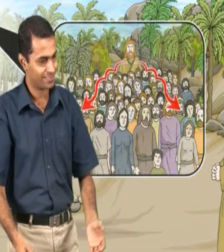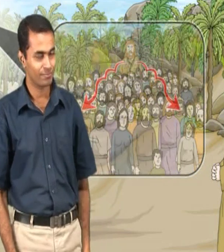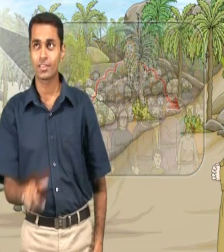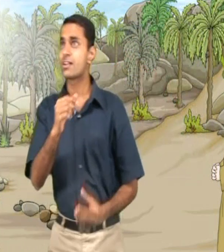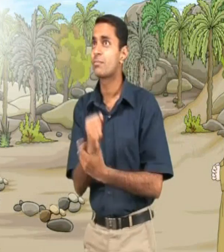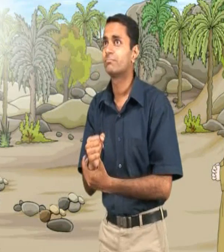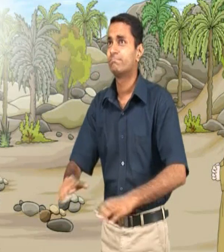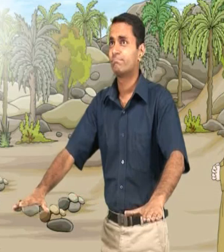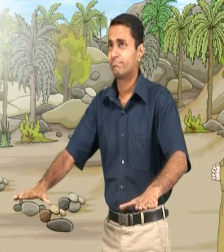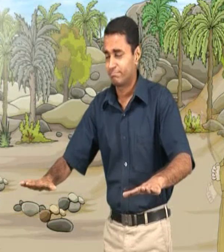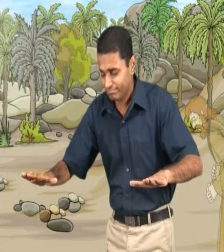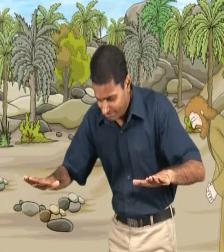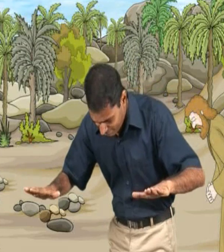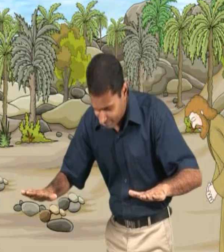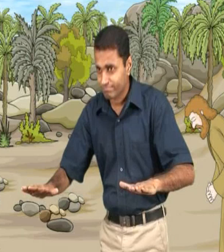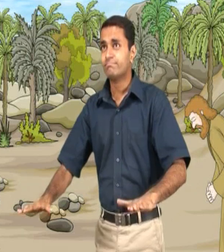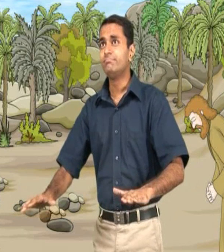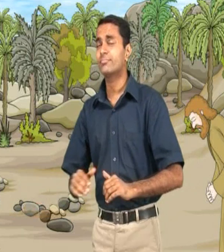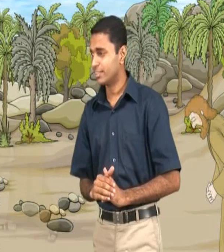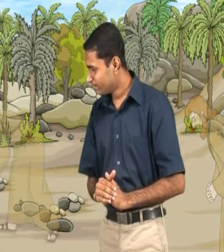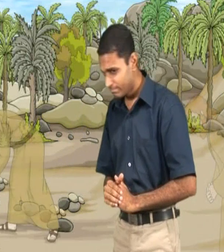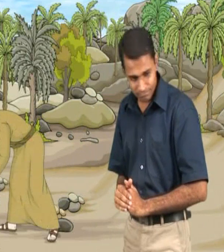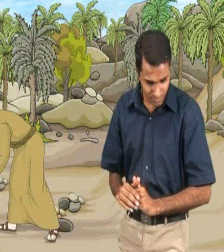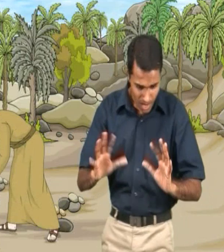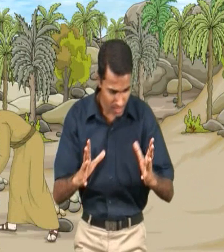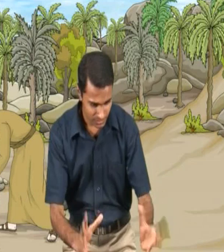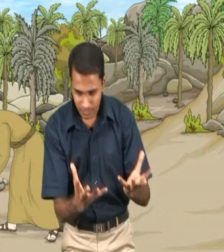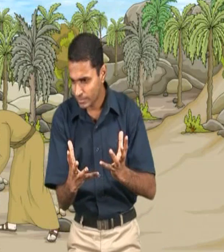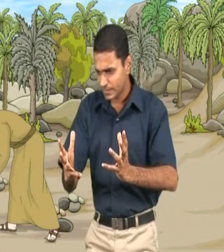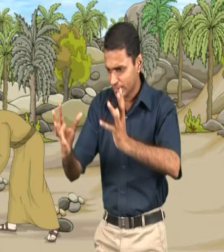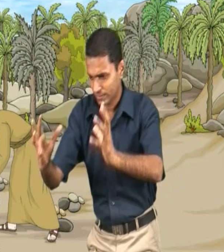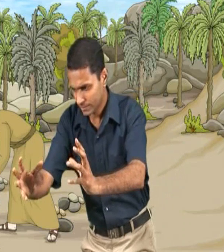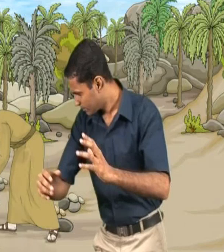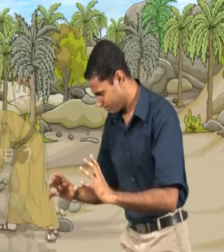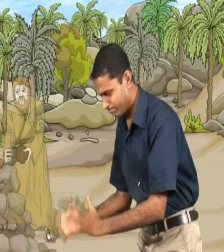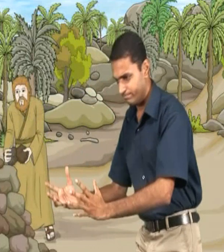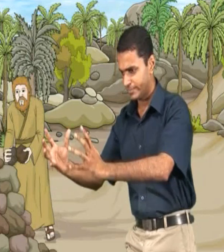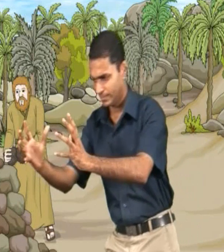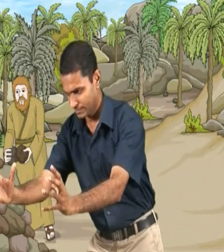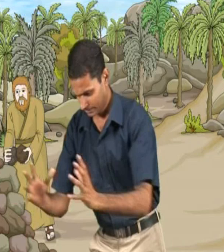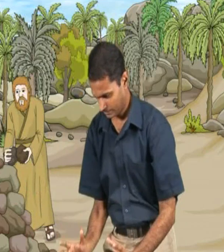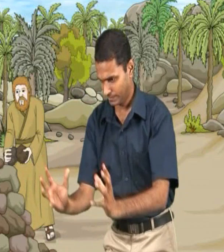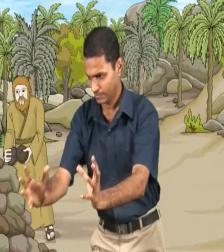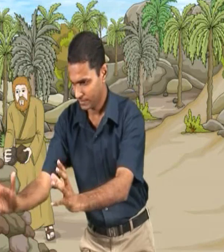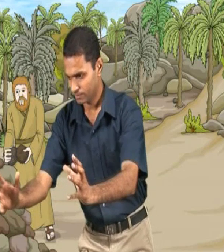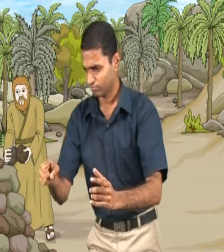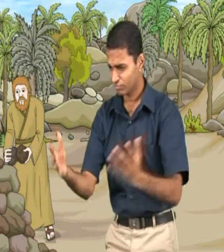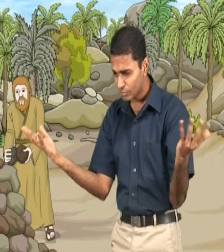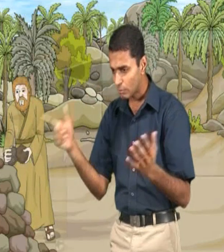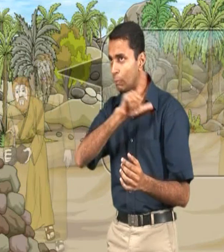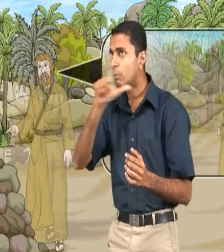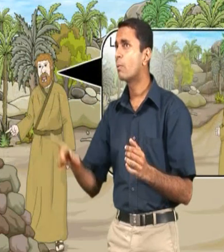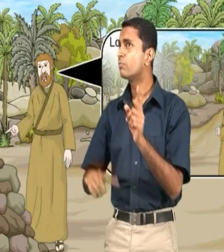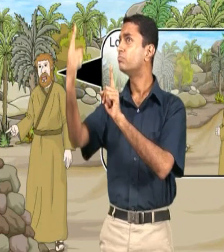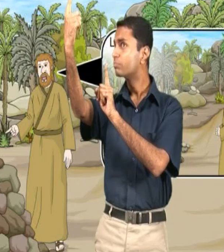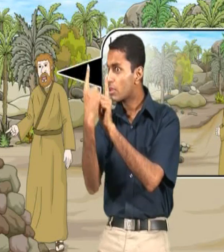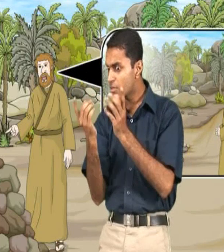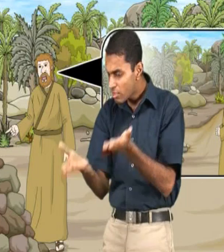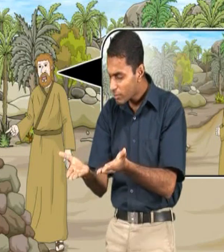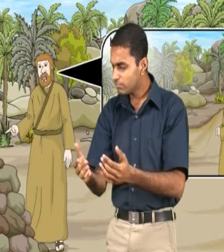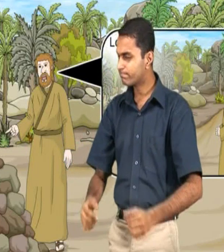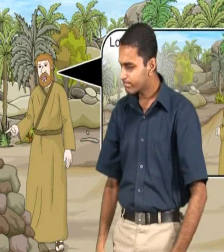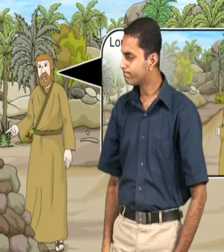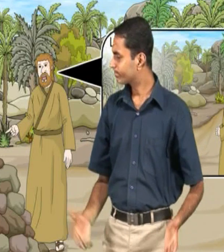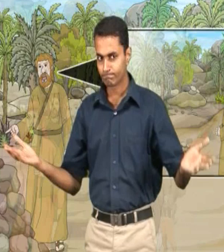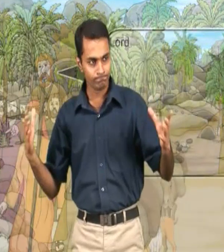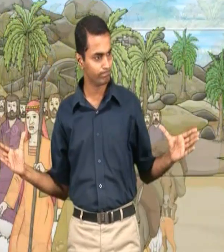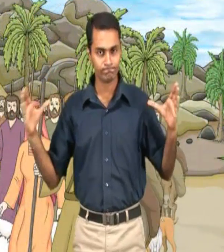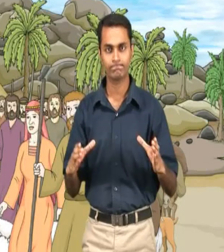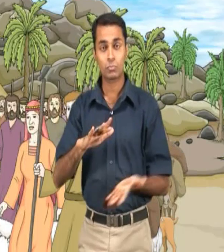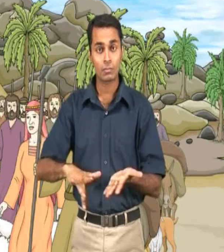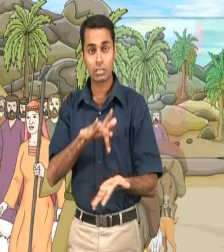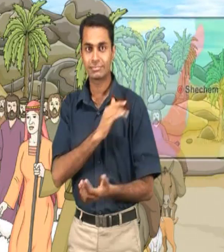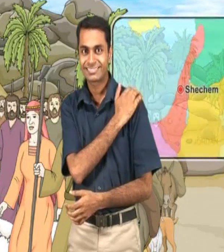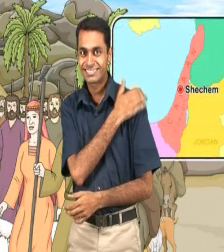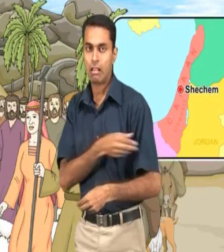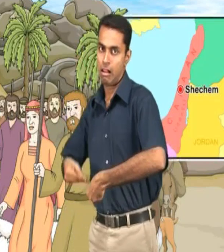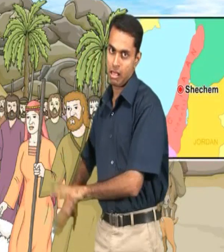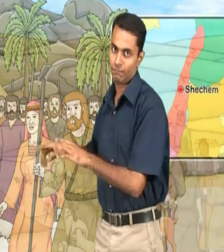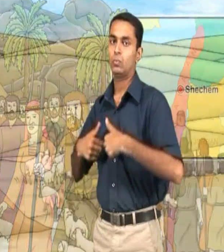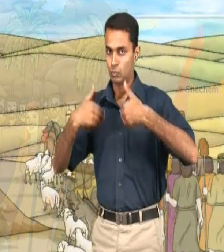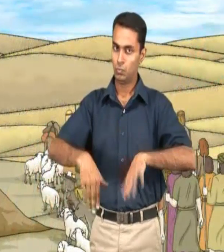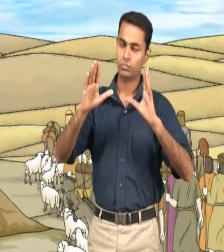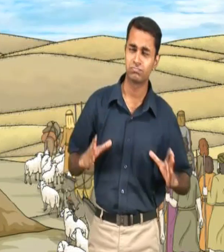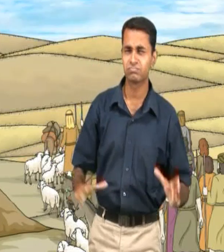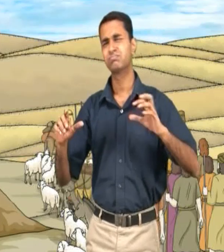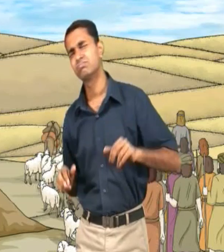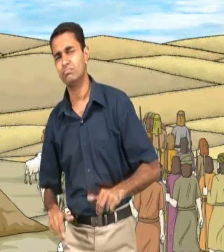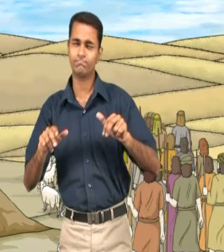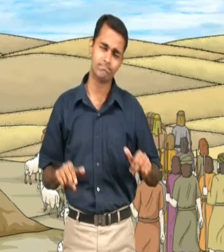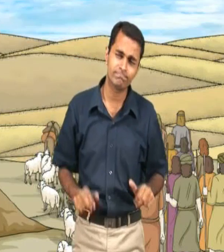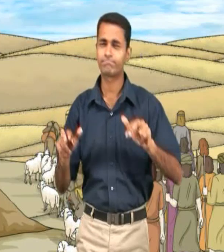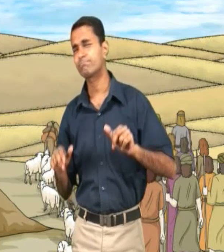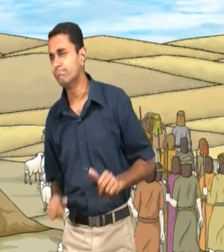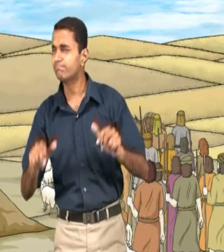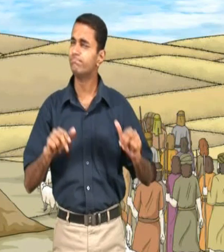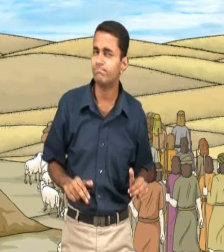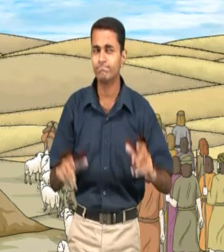So Abram built an altar there to the LORD, who had appeared to him.